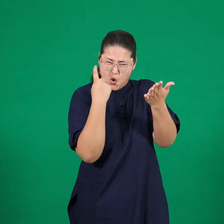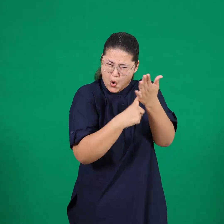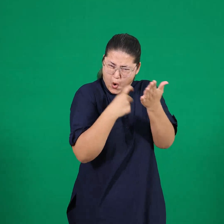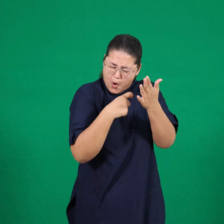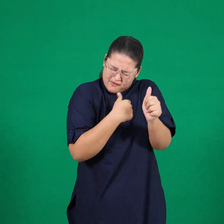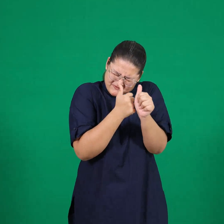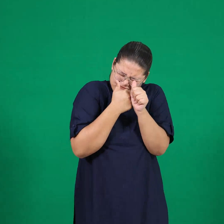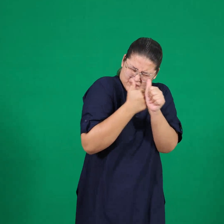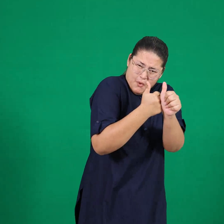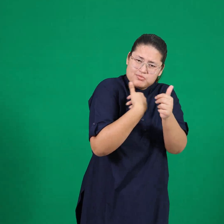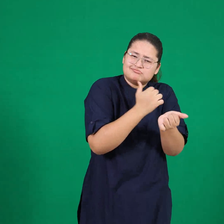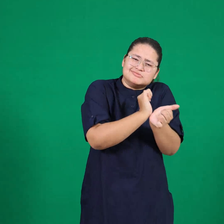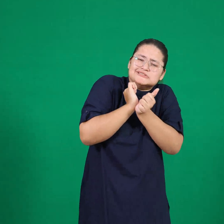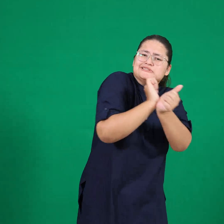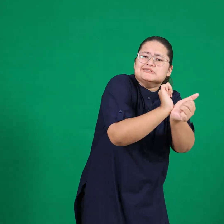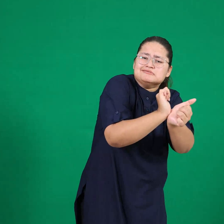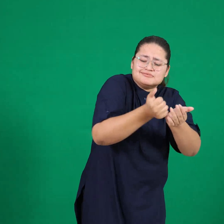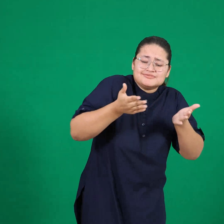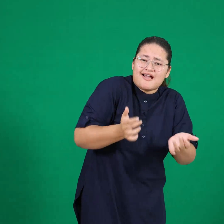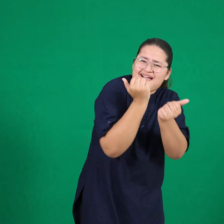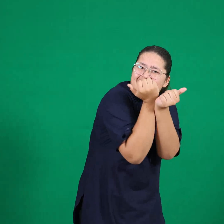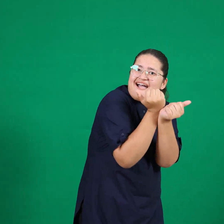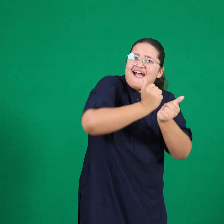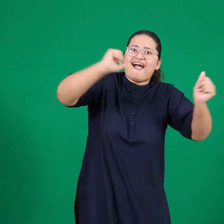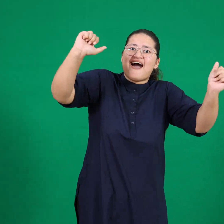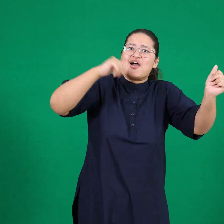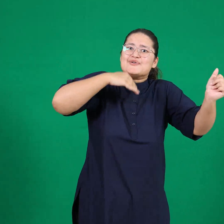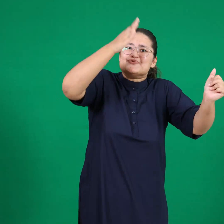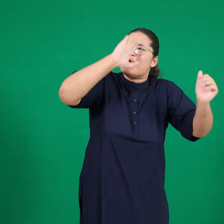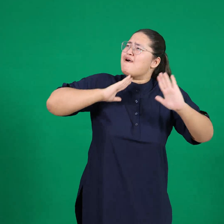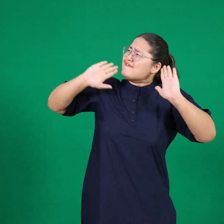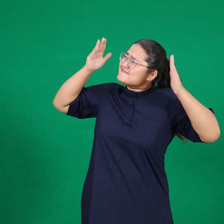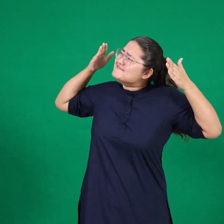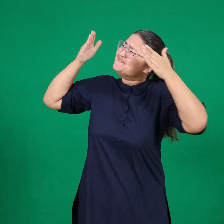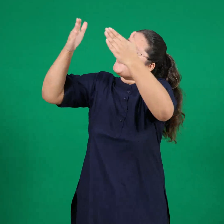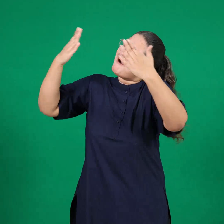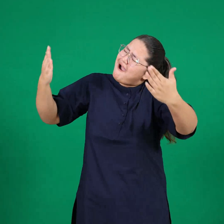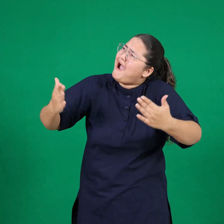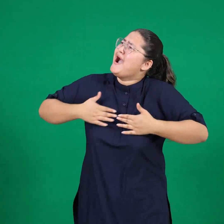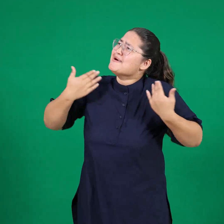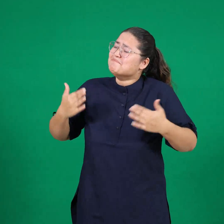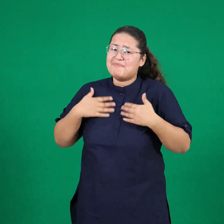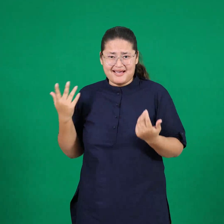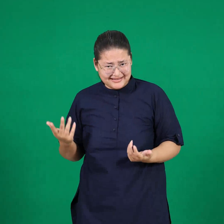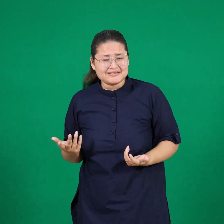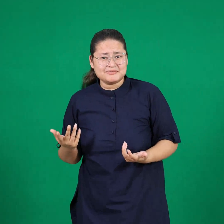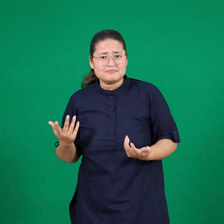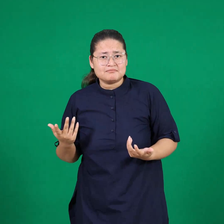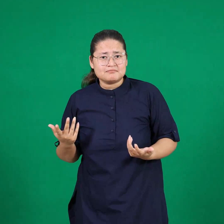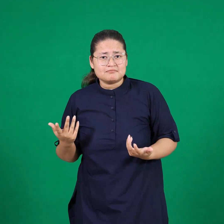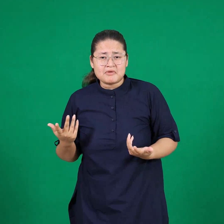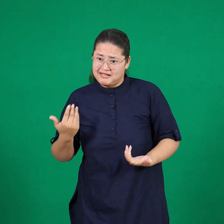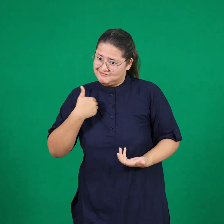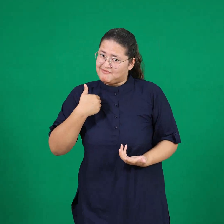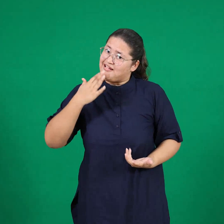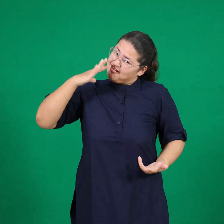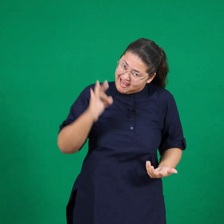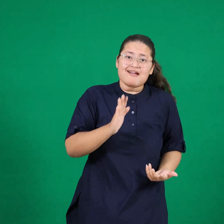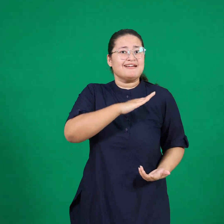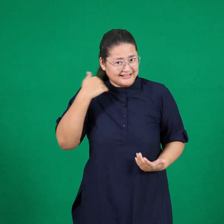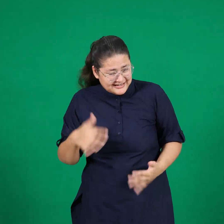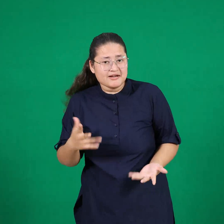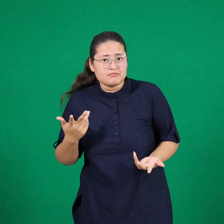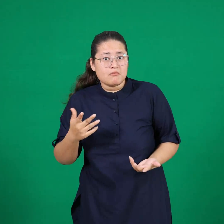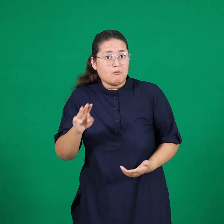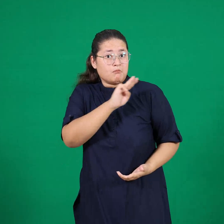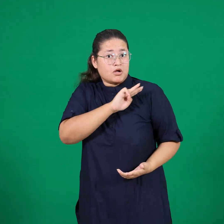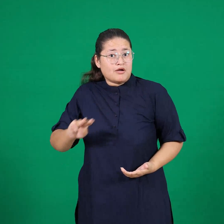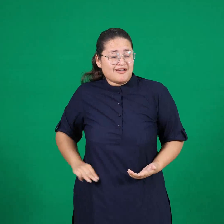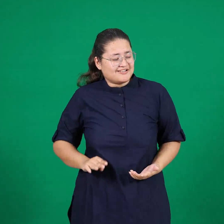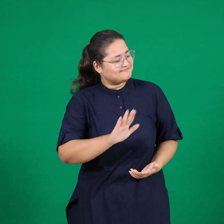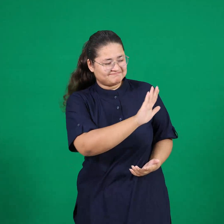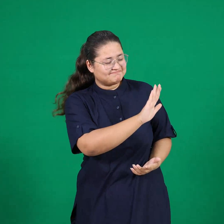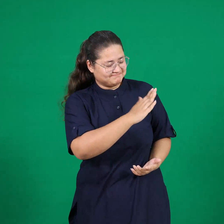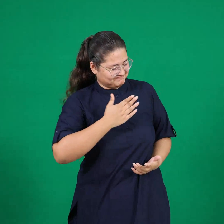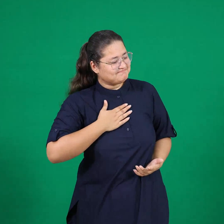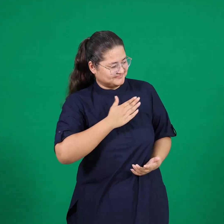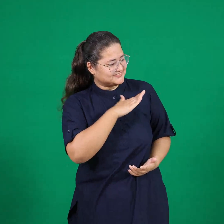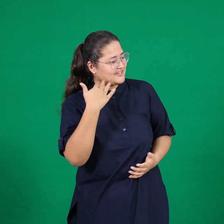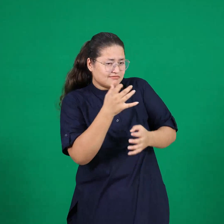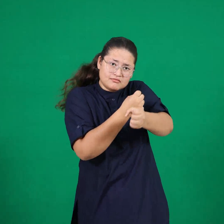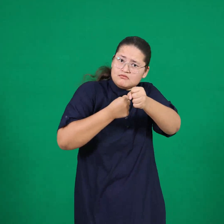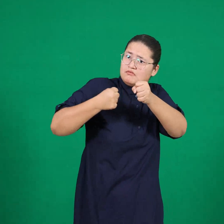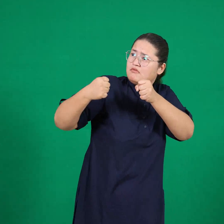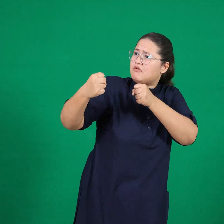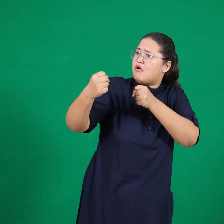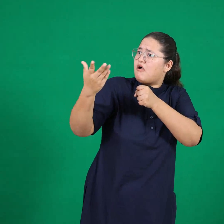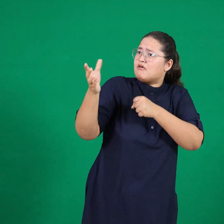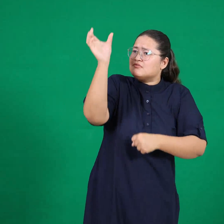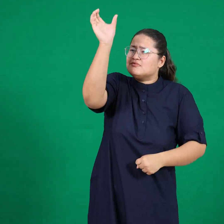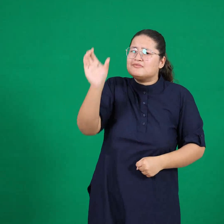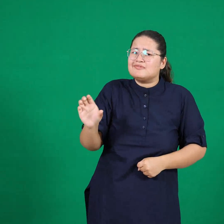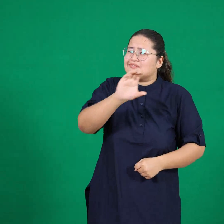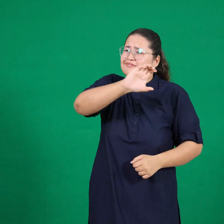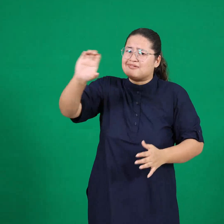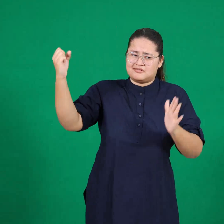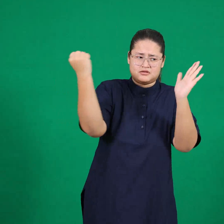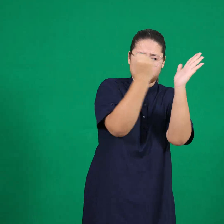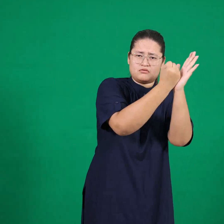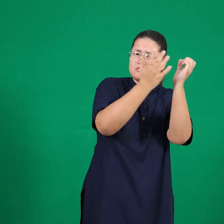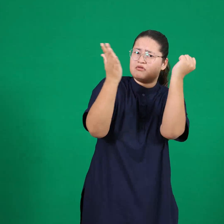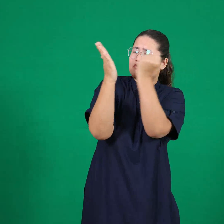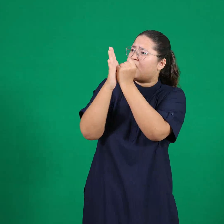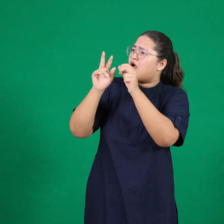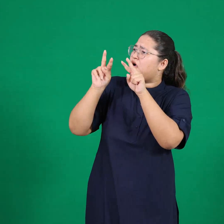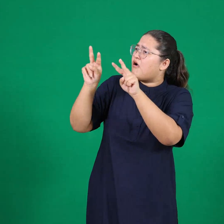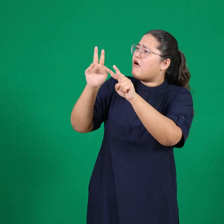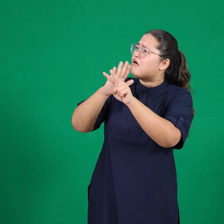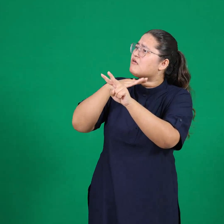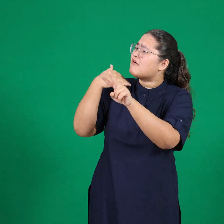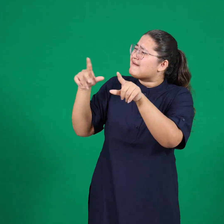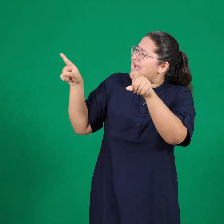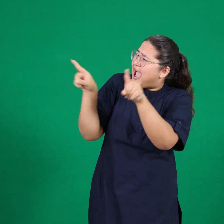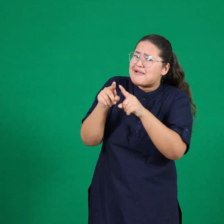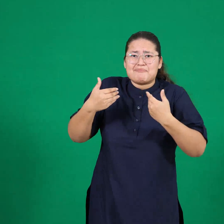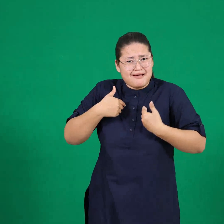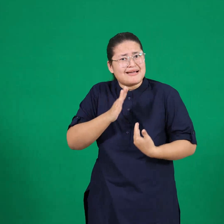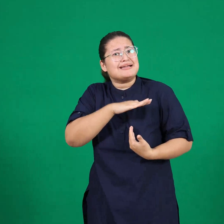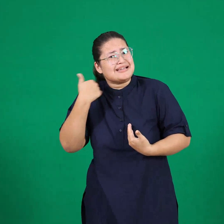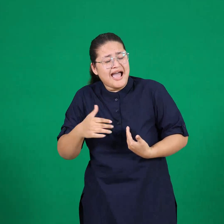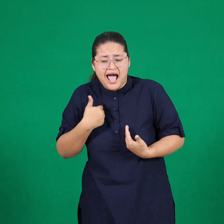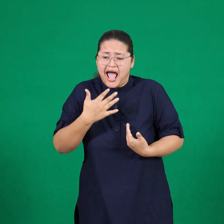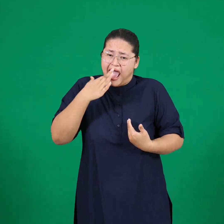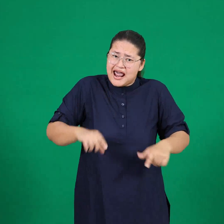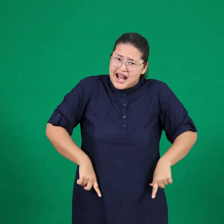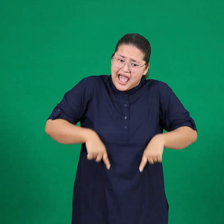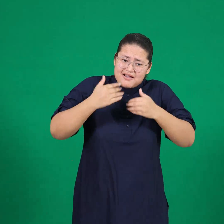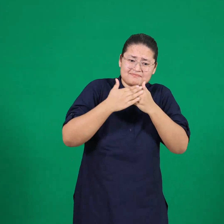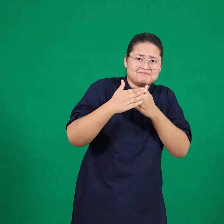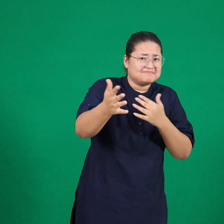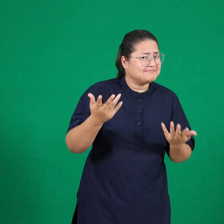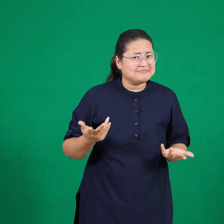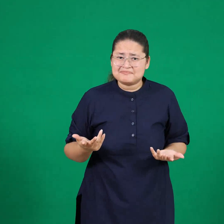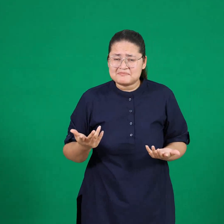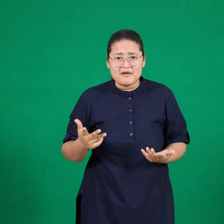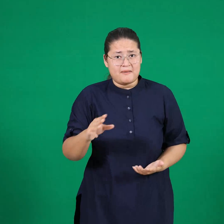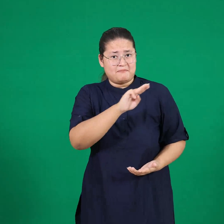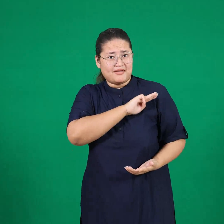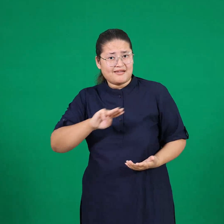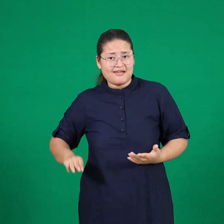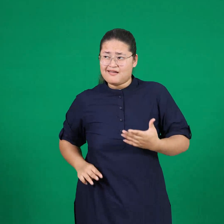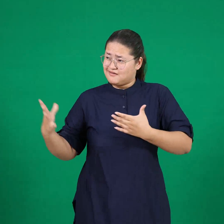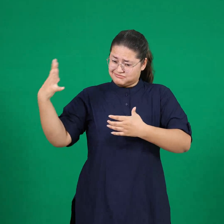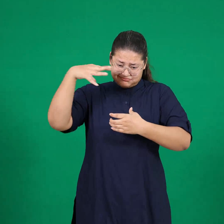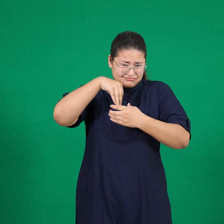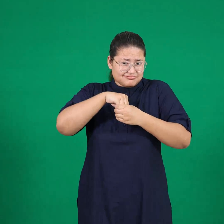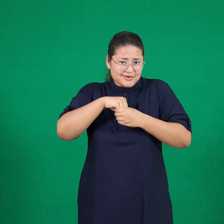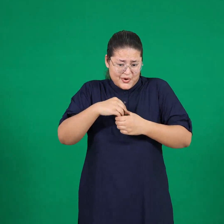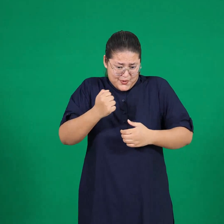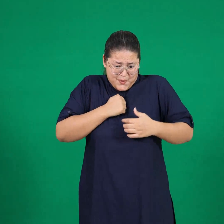I have been crucified with Christ, and I no longer live, but Christ lives in me.